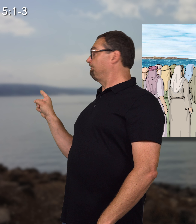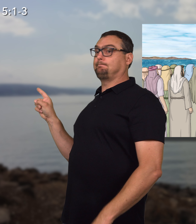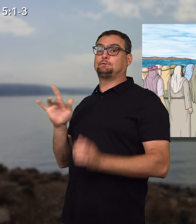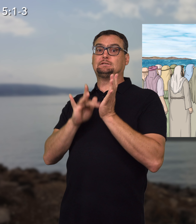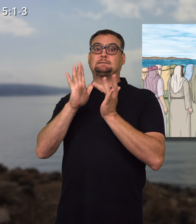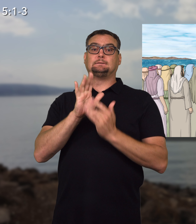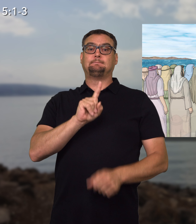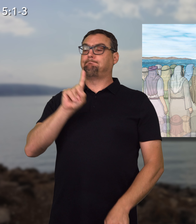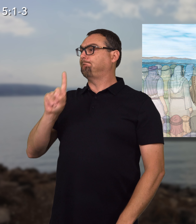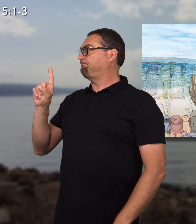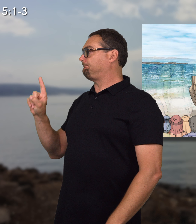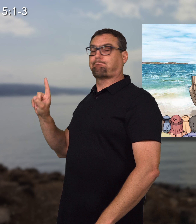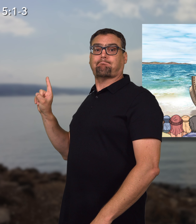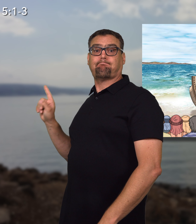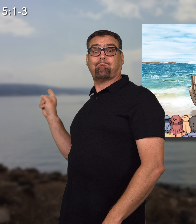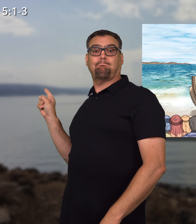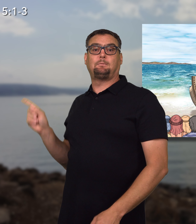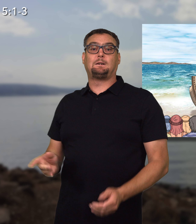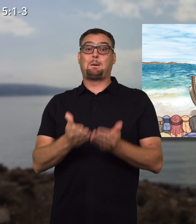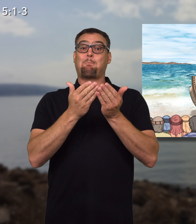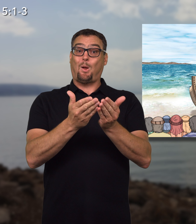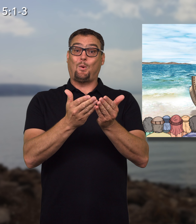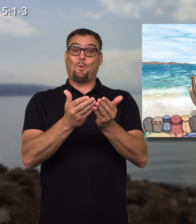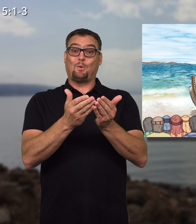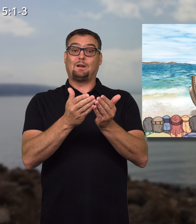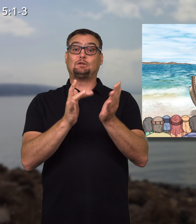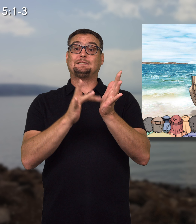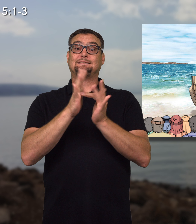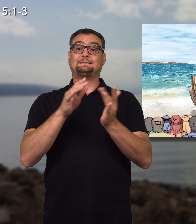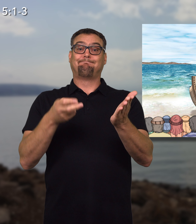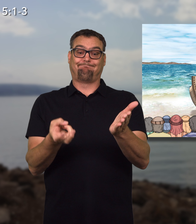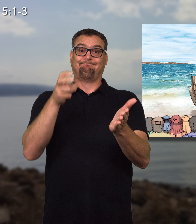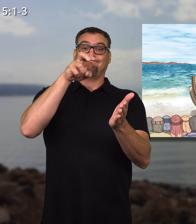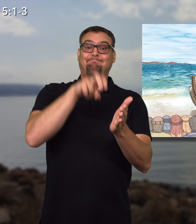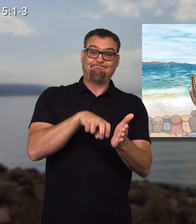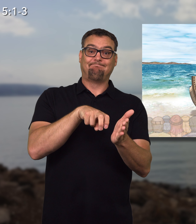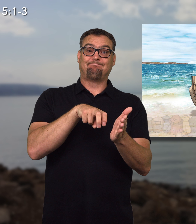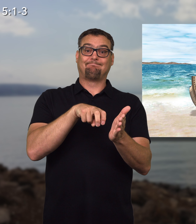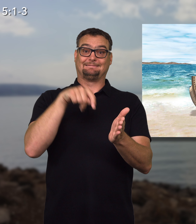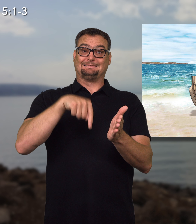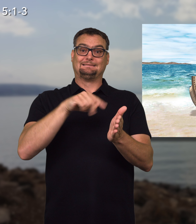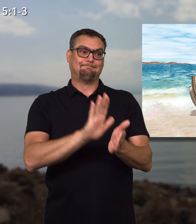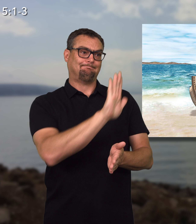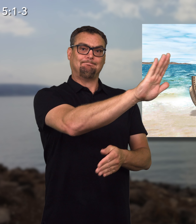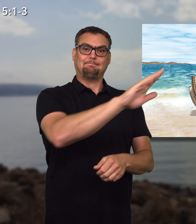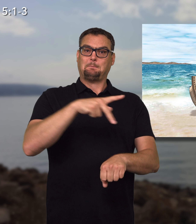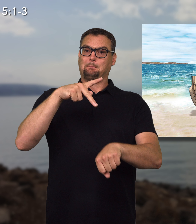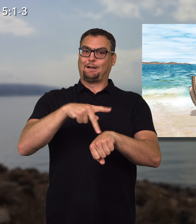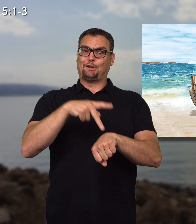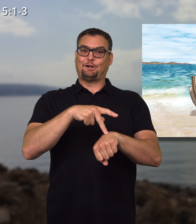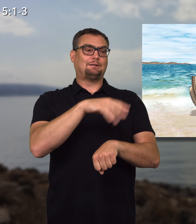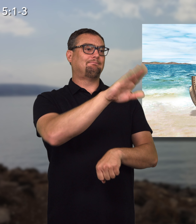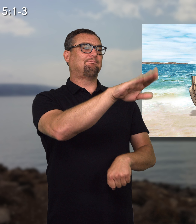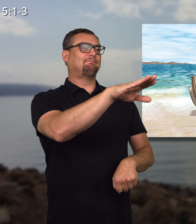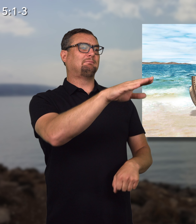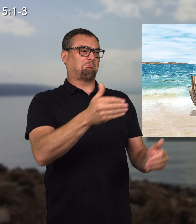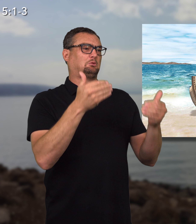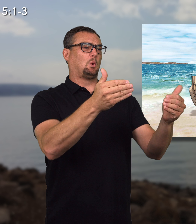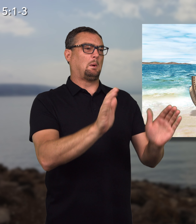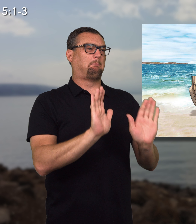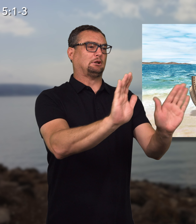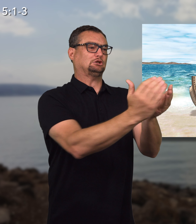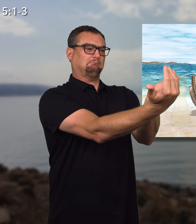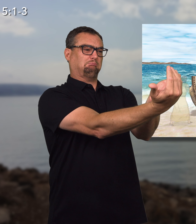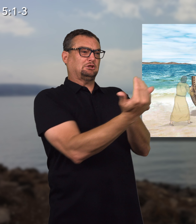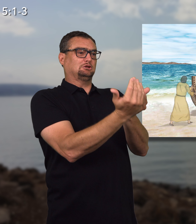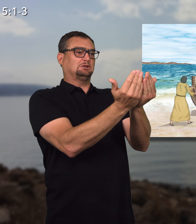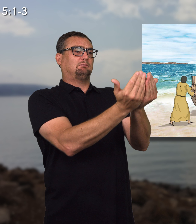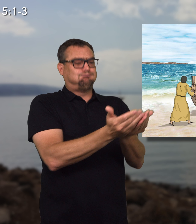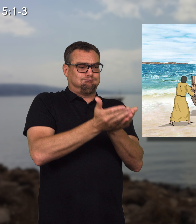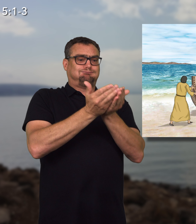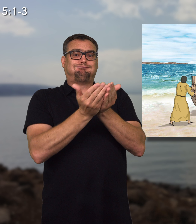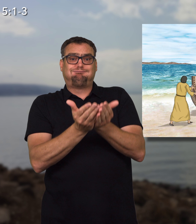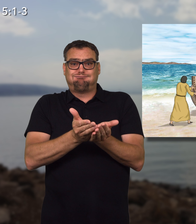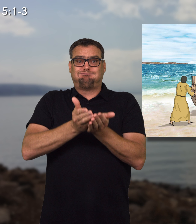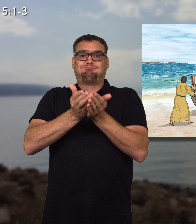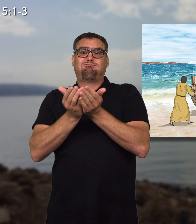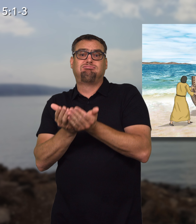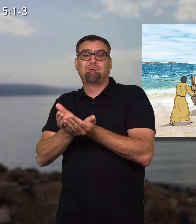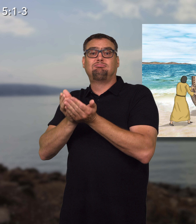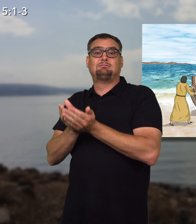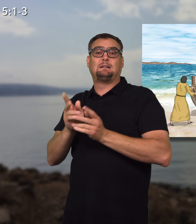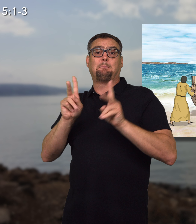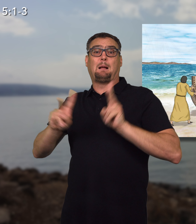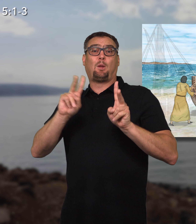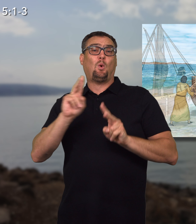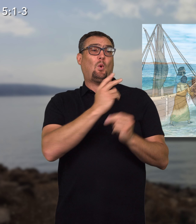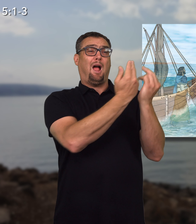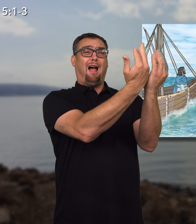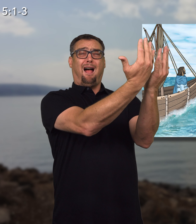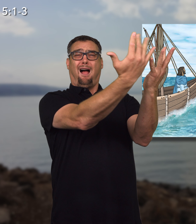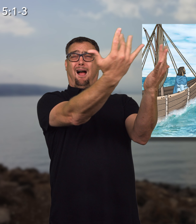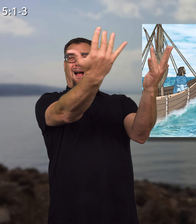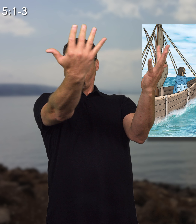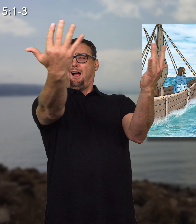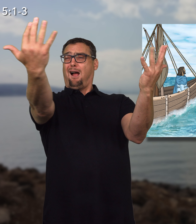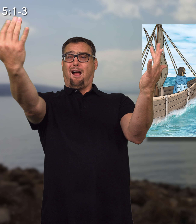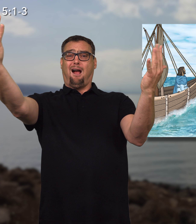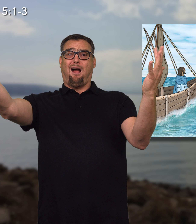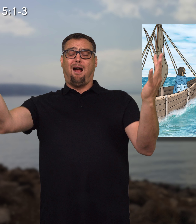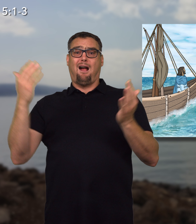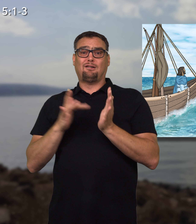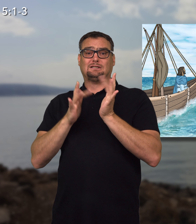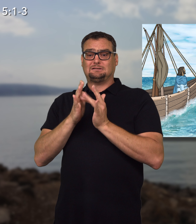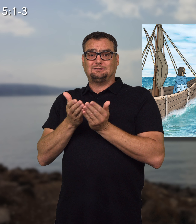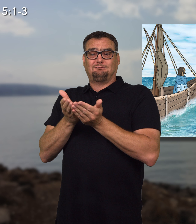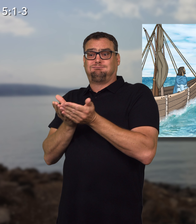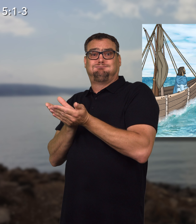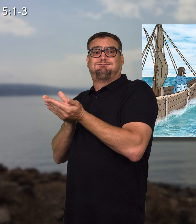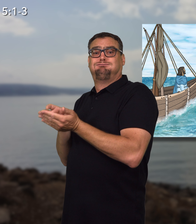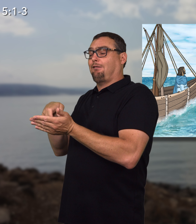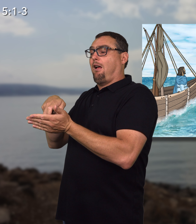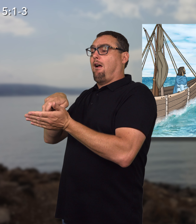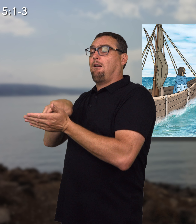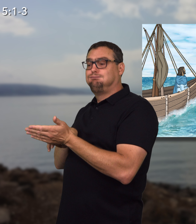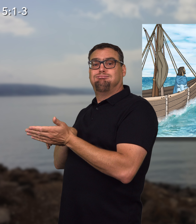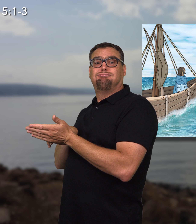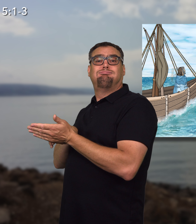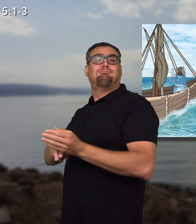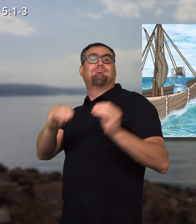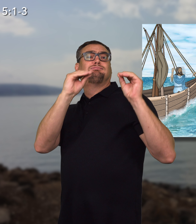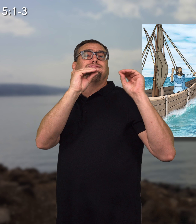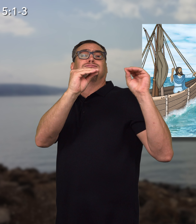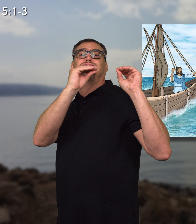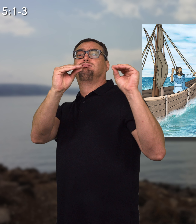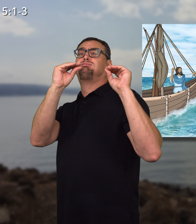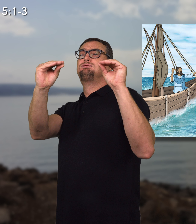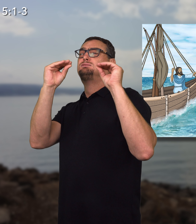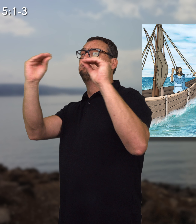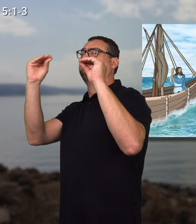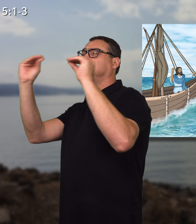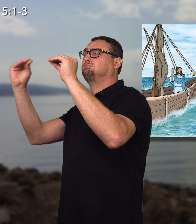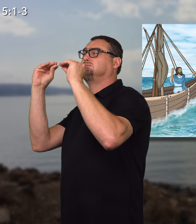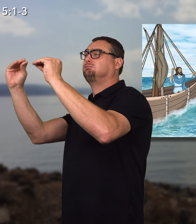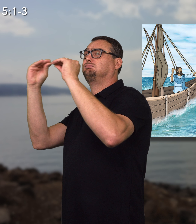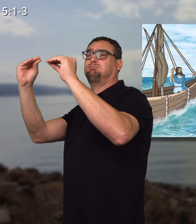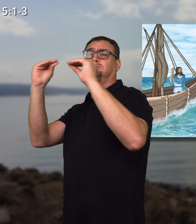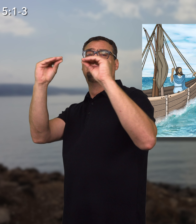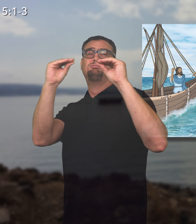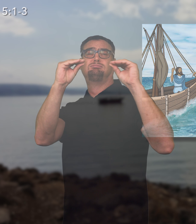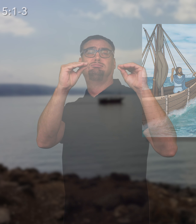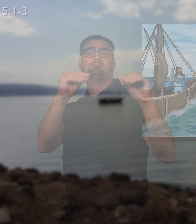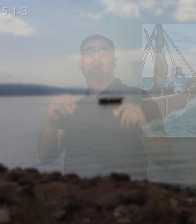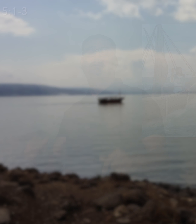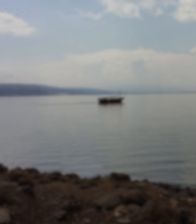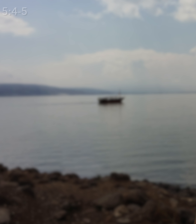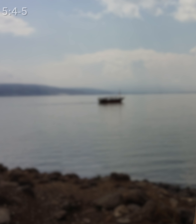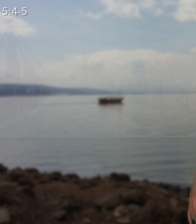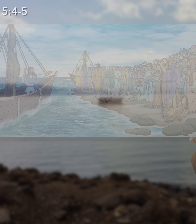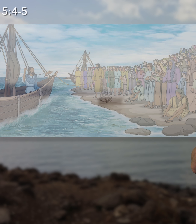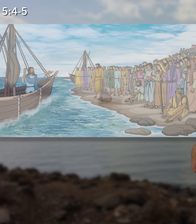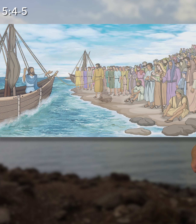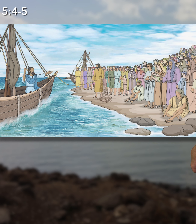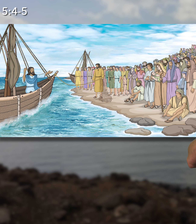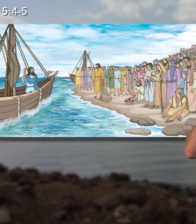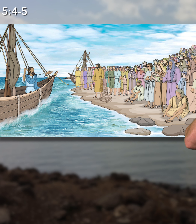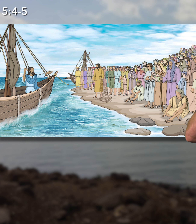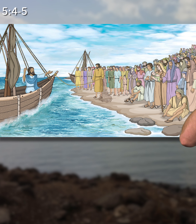Jesus got into the boat belonging to Simon and asked him to put out a little from shore. And sitting down, He taught the people from the boat.